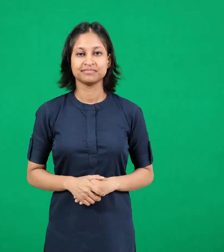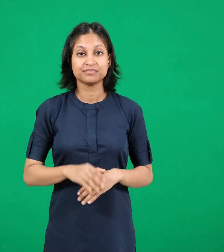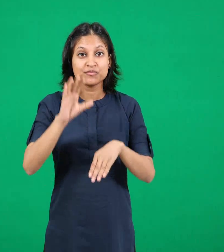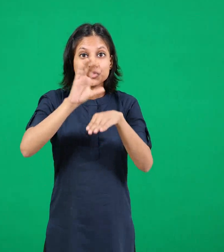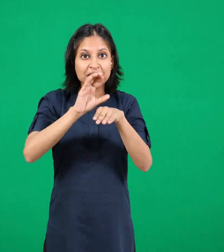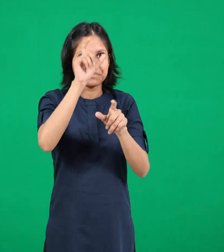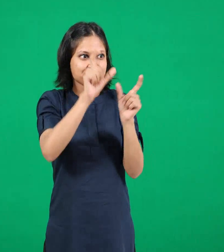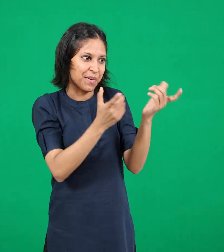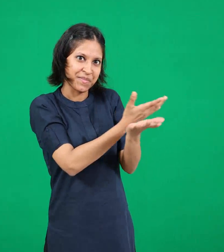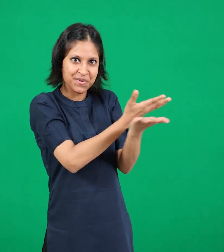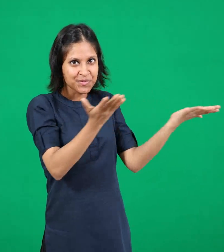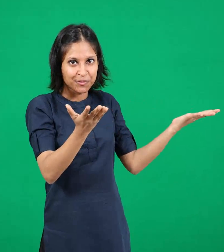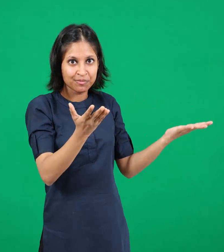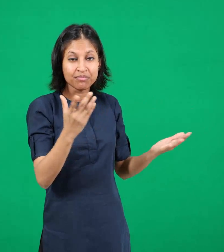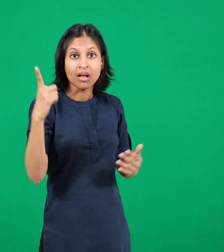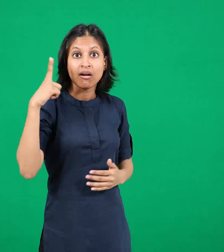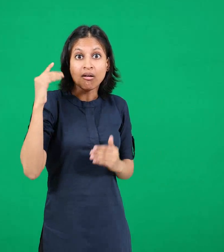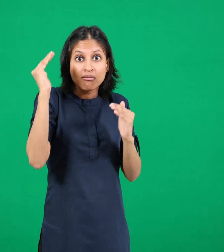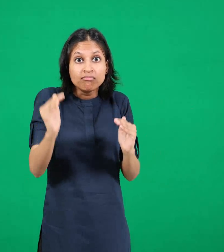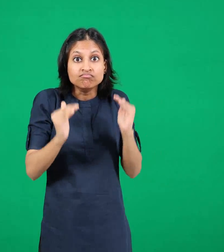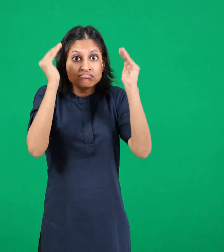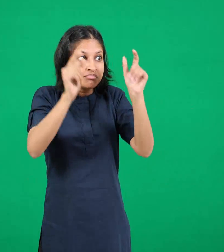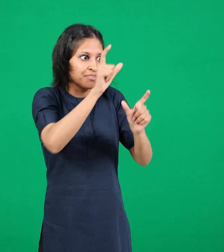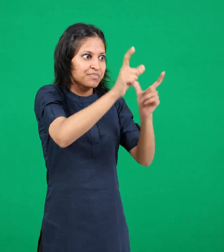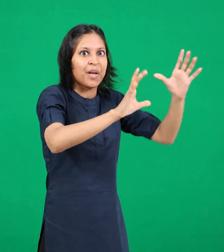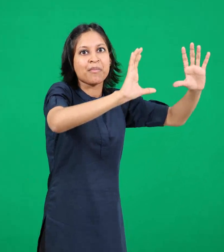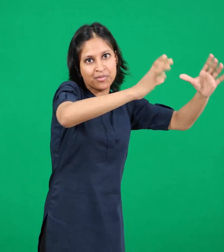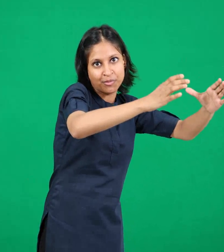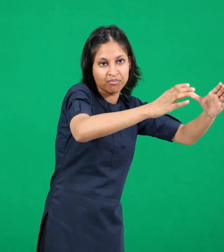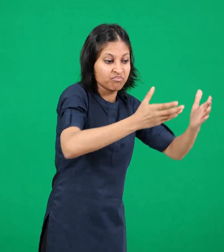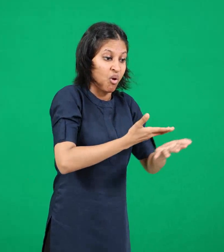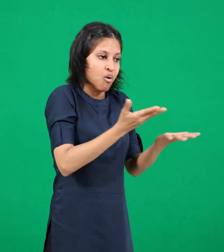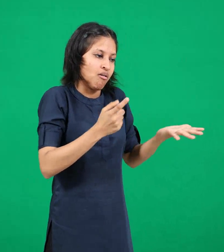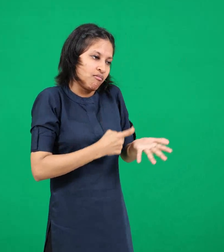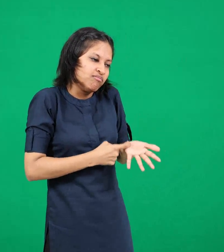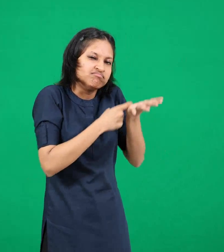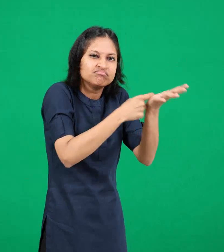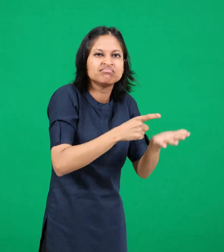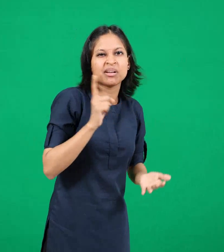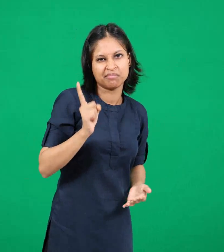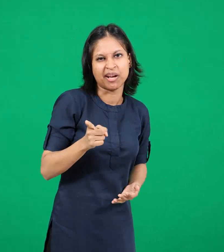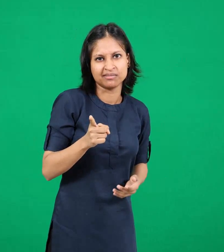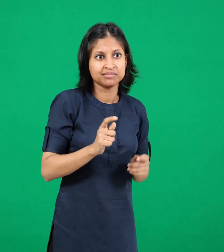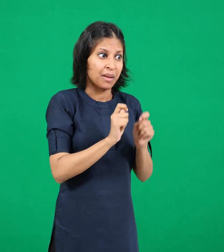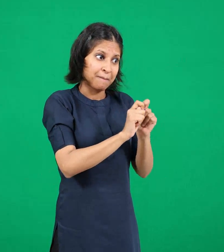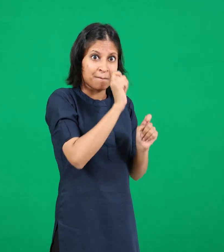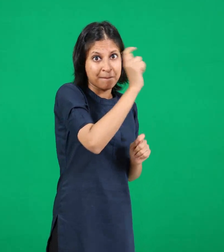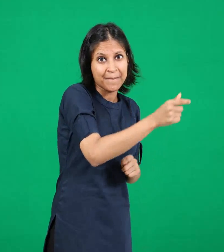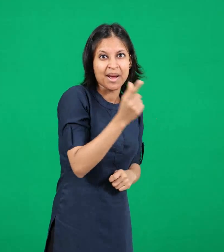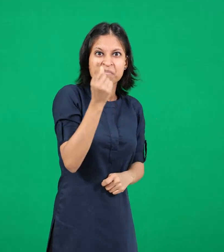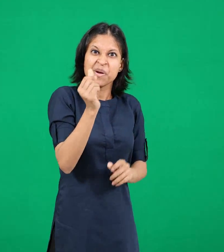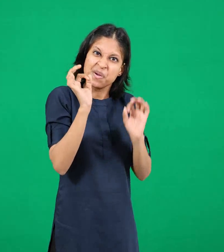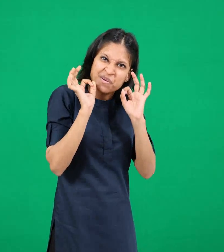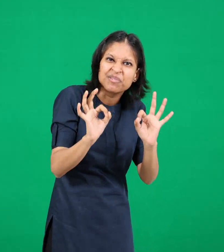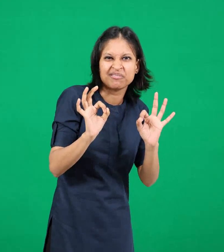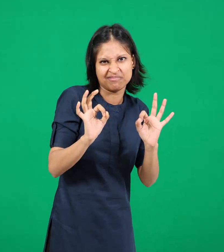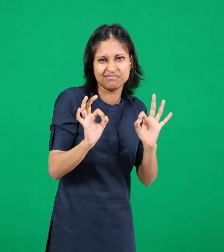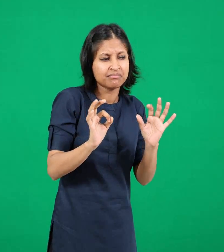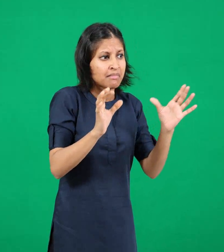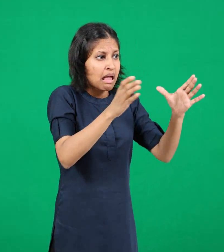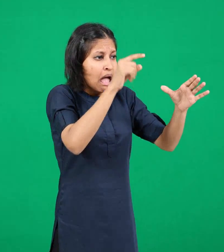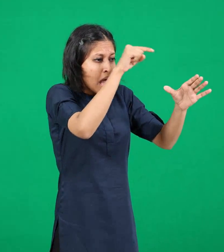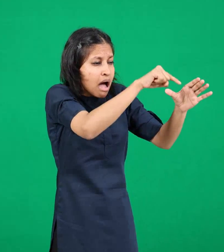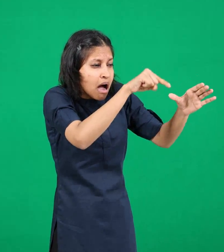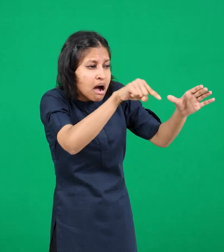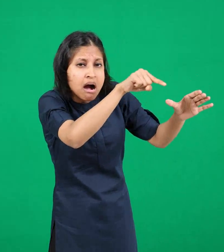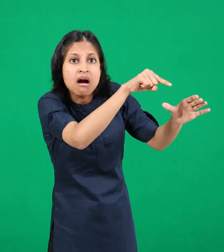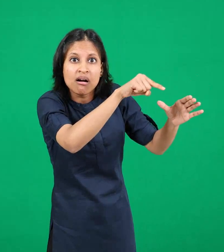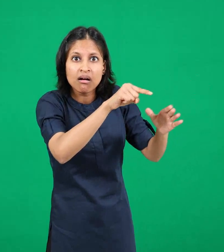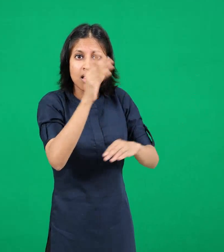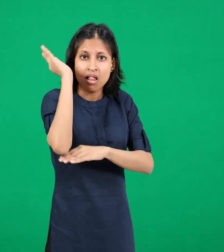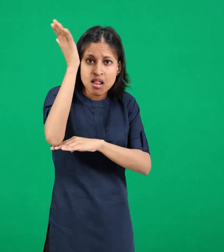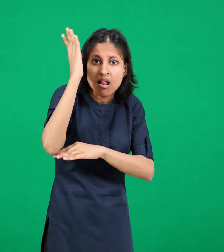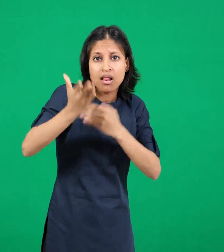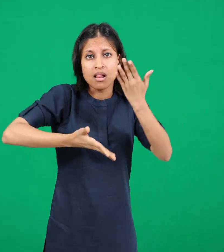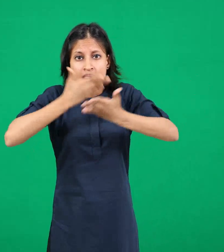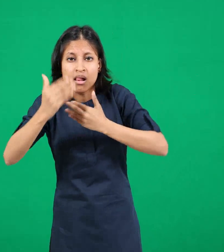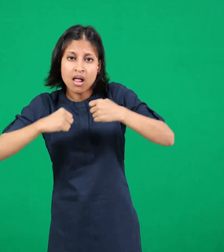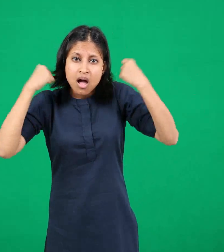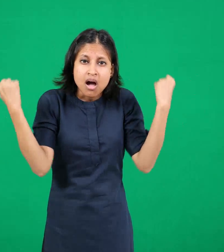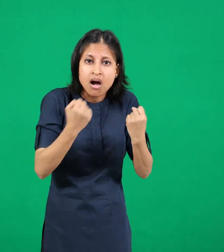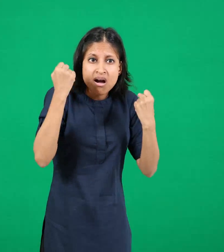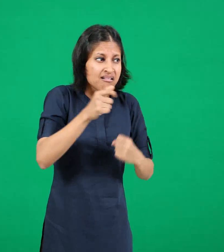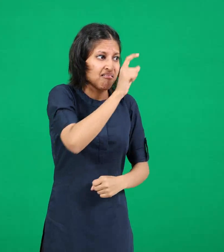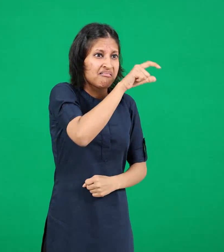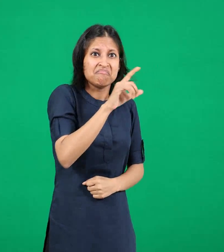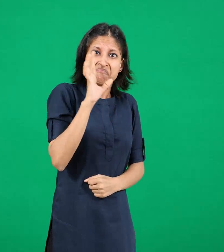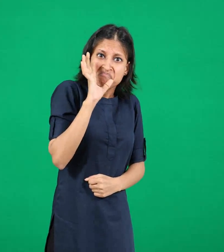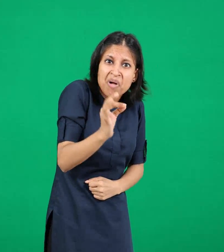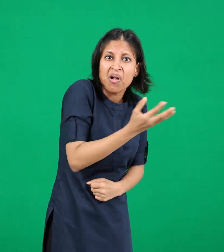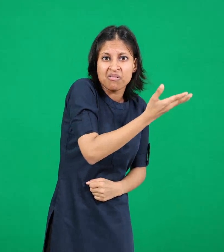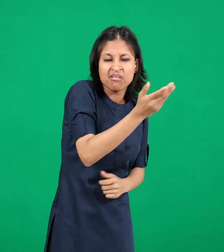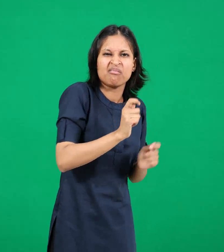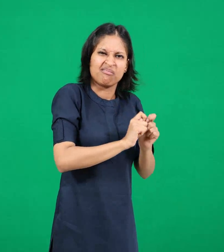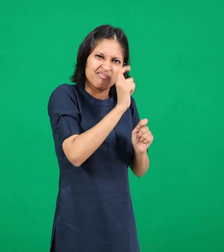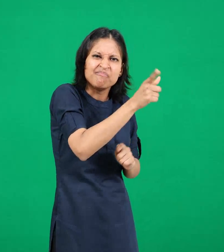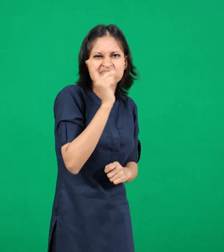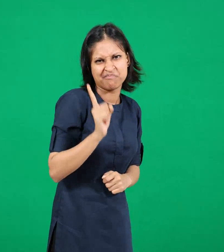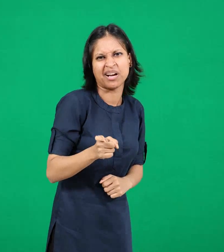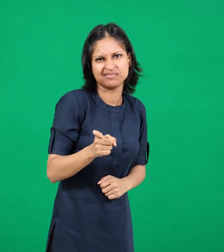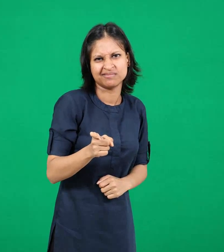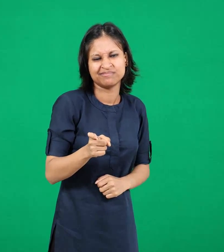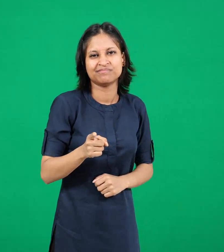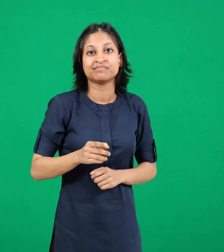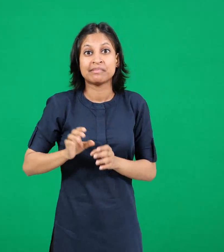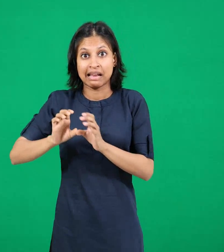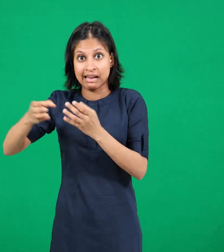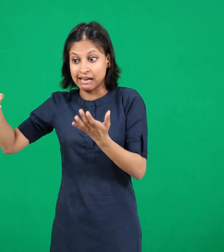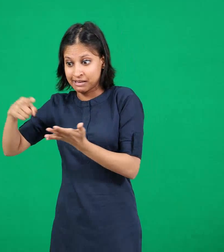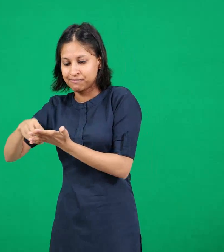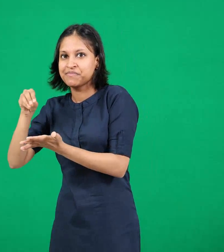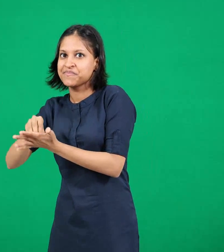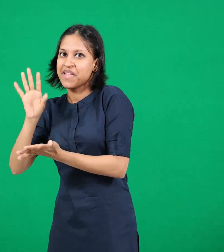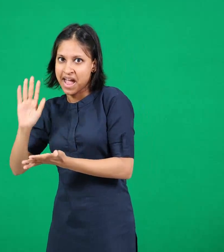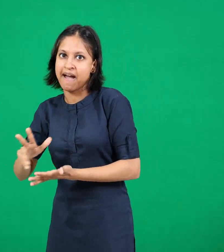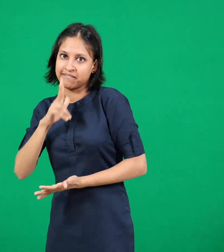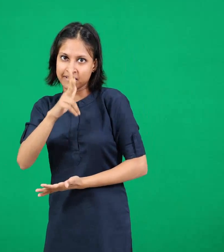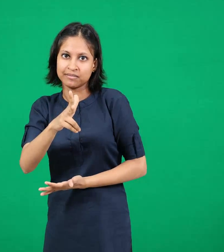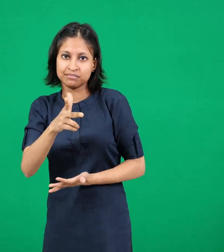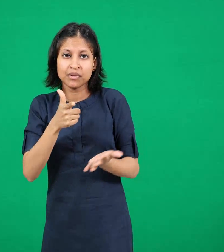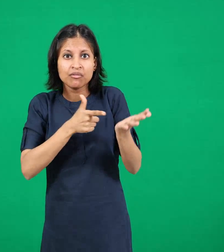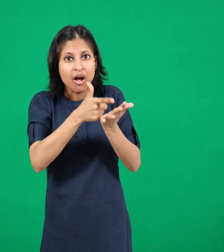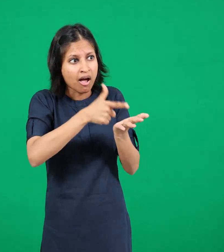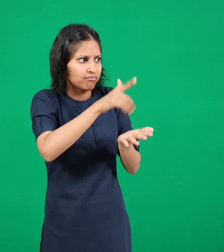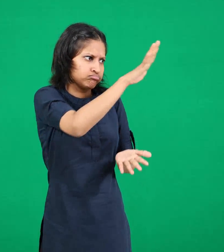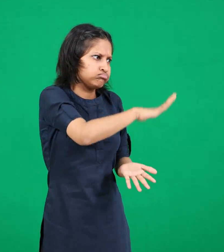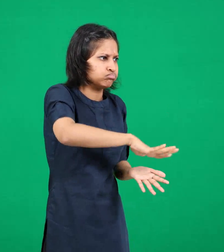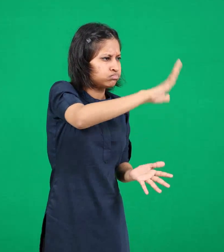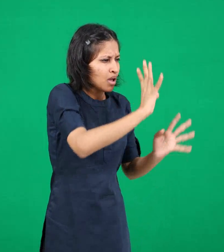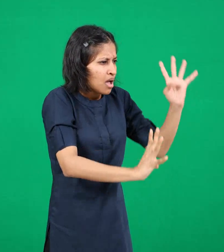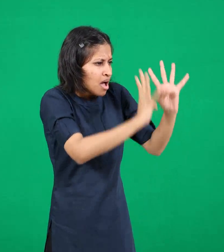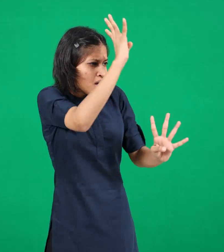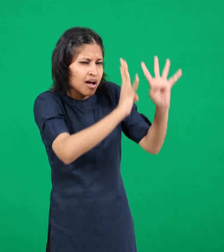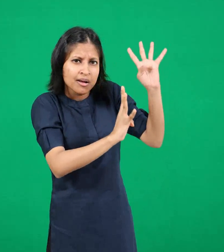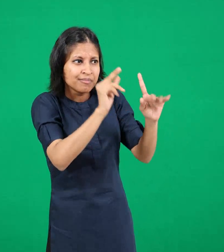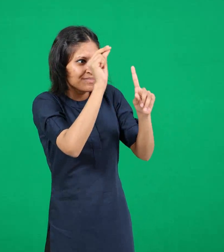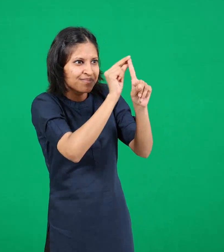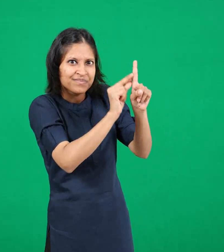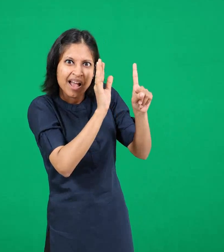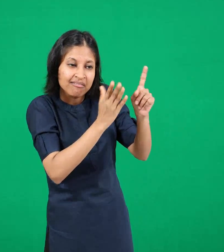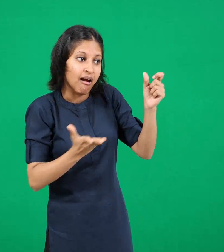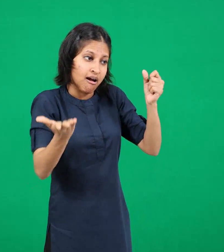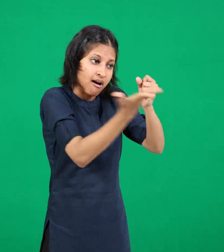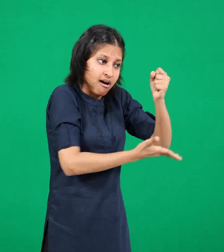Elders who lead effectively are worthy of double honor, especially those who work hard at preaching and teaching.